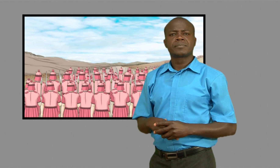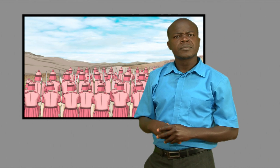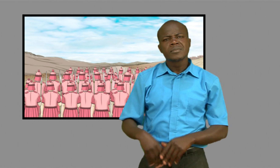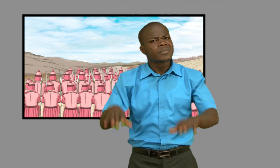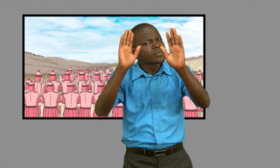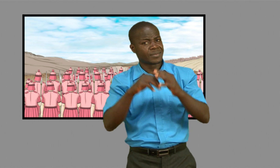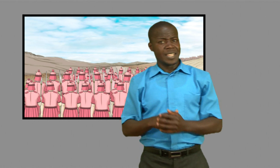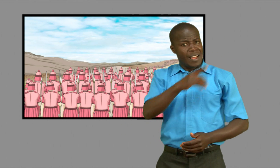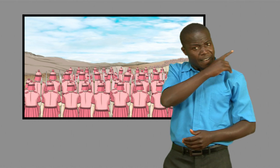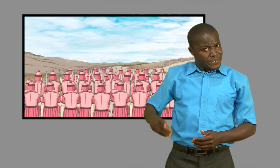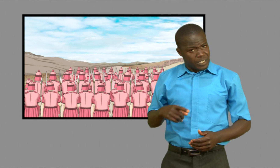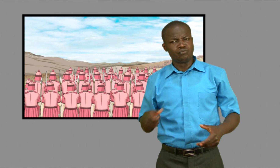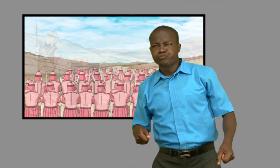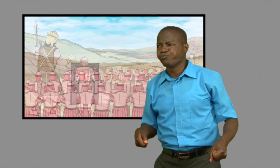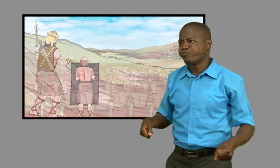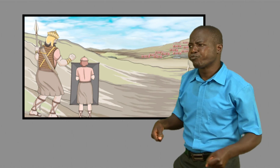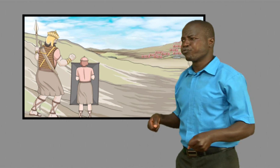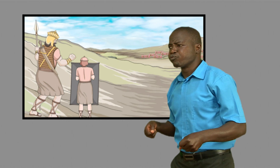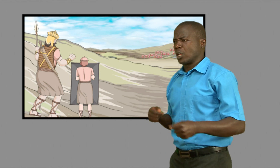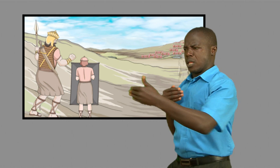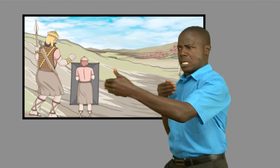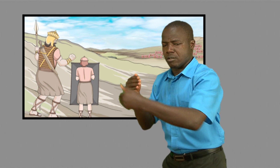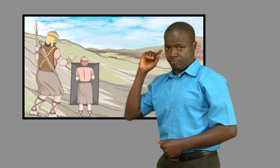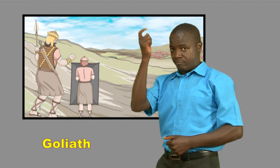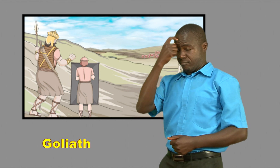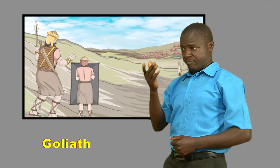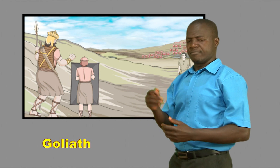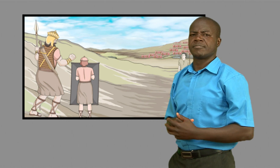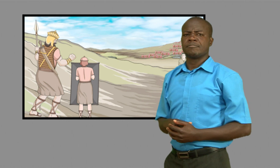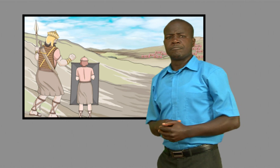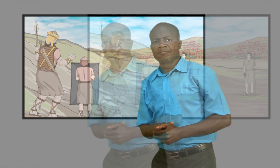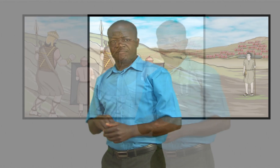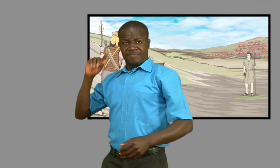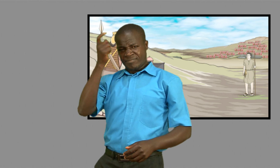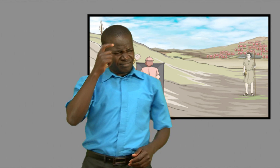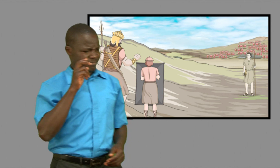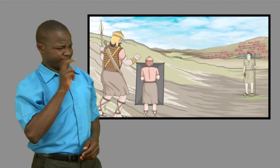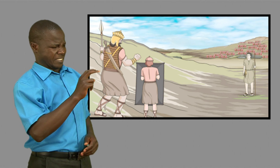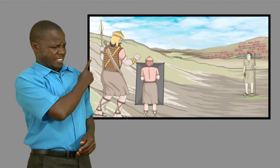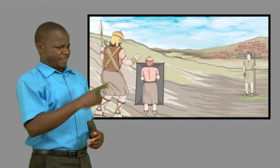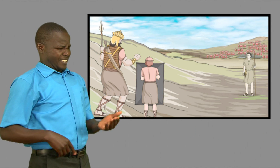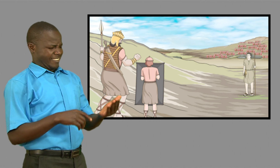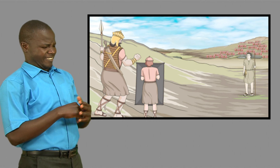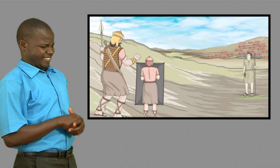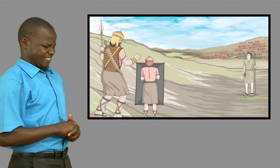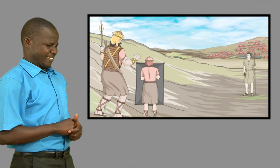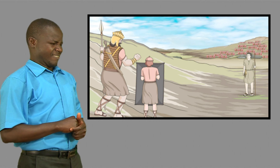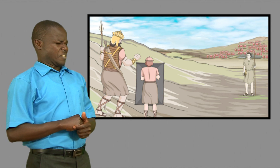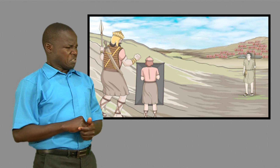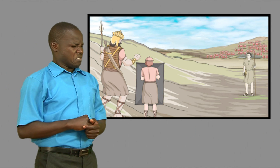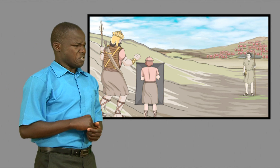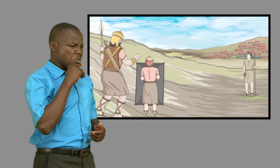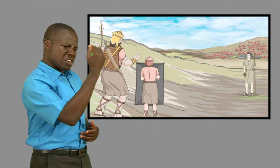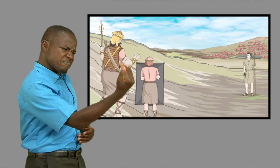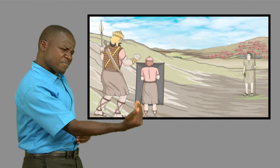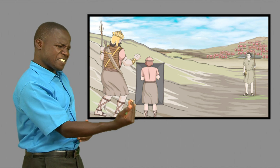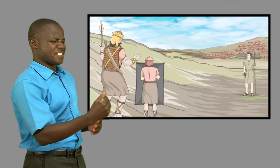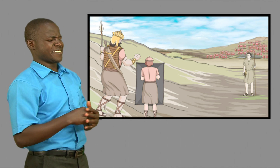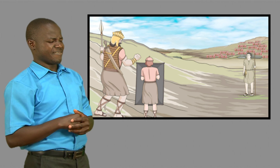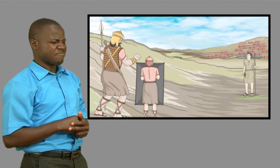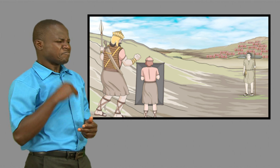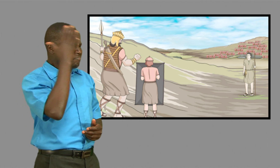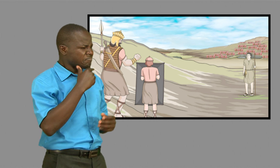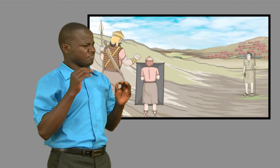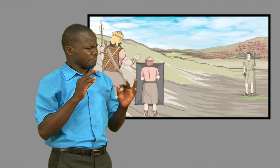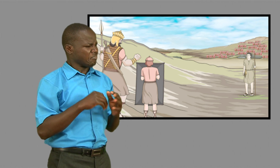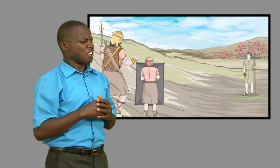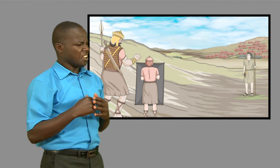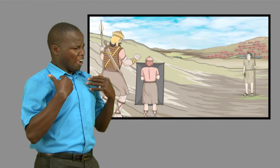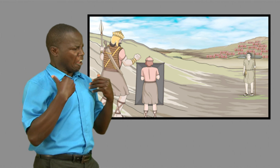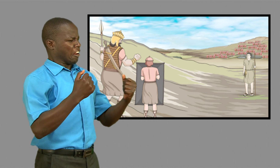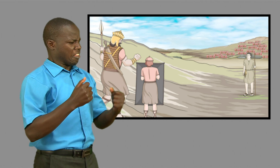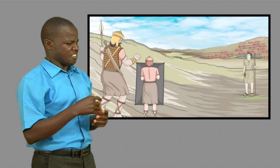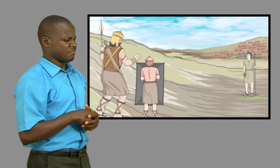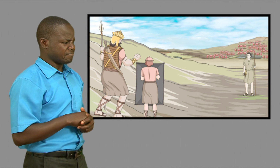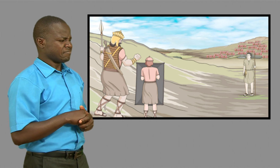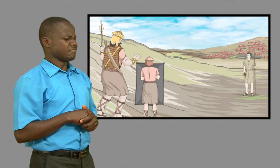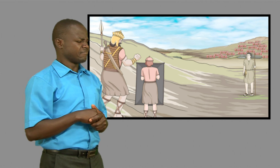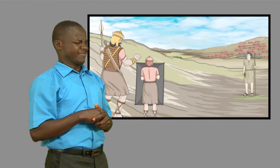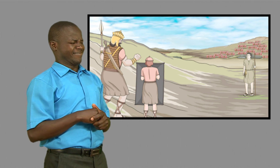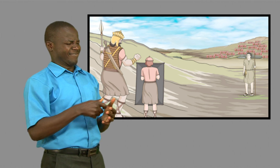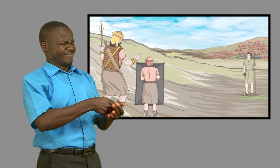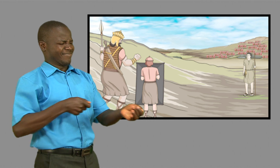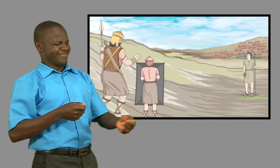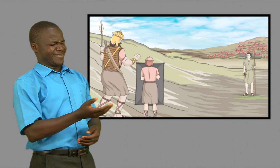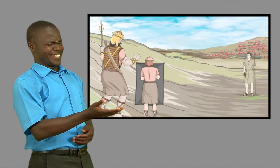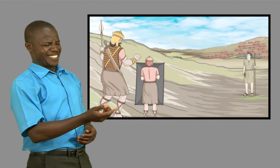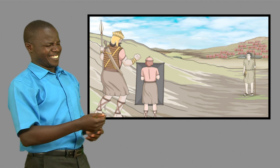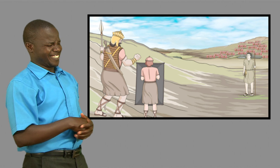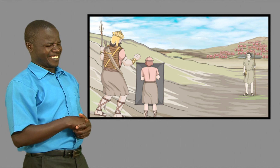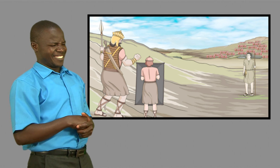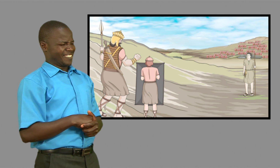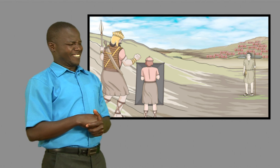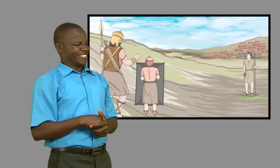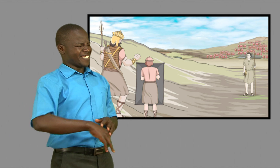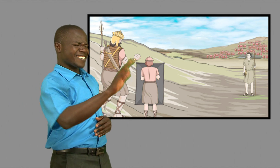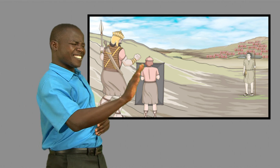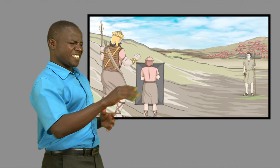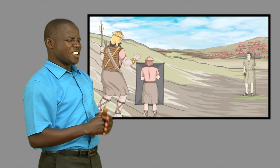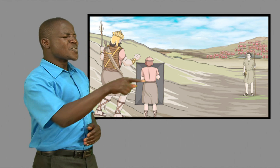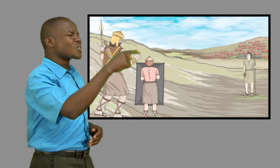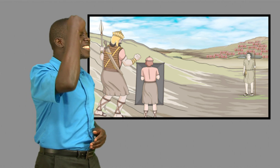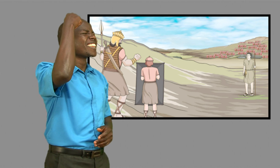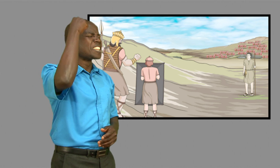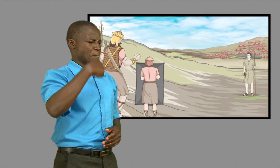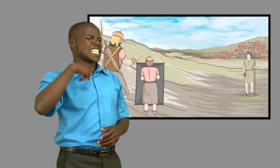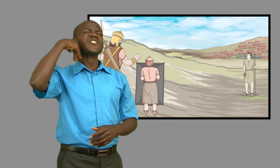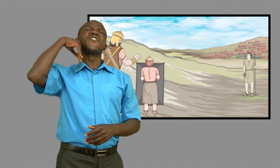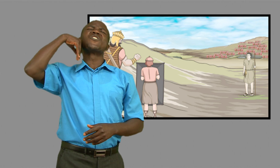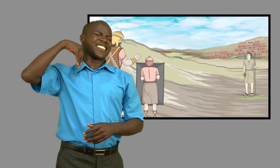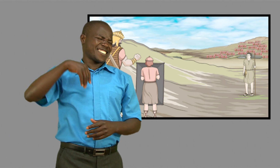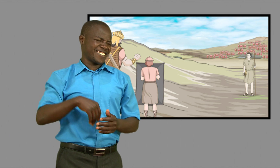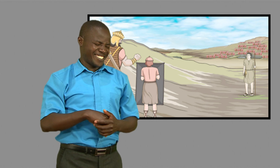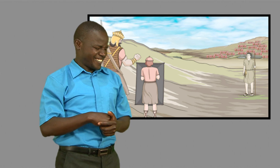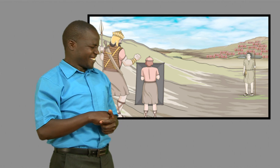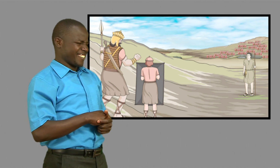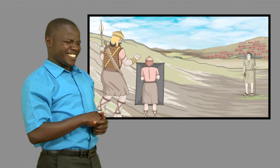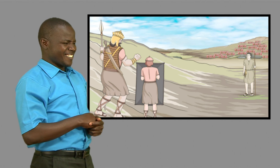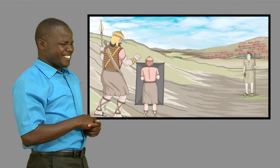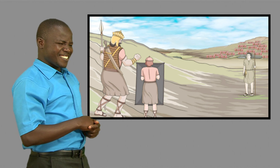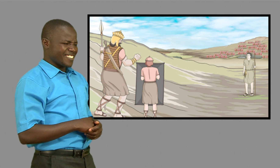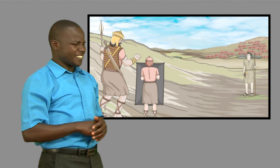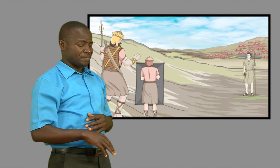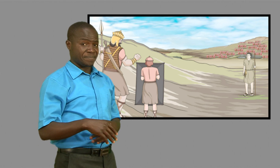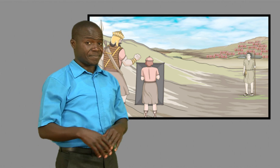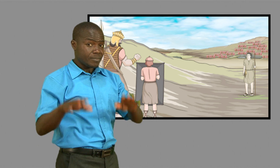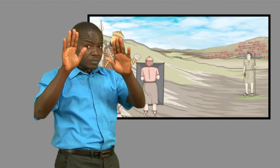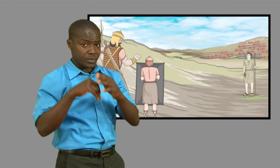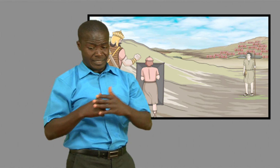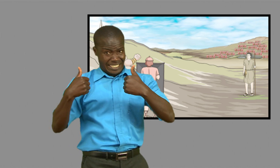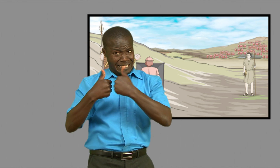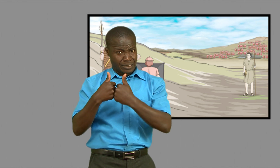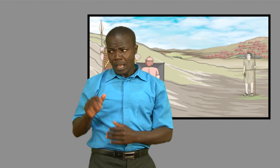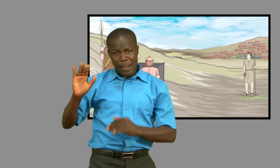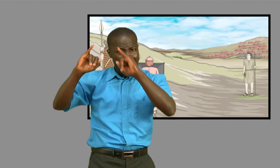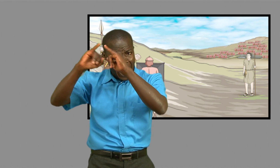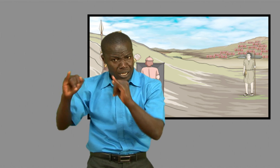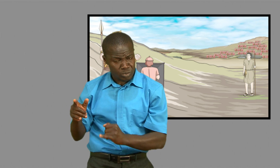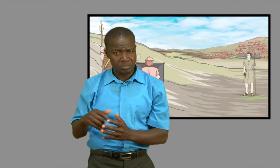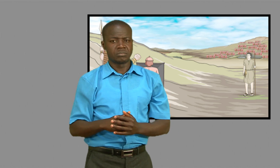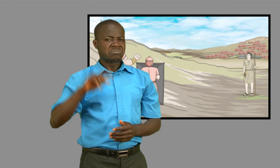“Come here,” he called to David, “and I will give your flesh to the birds of the air and the beasts of the field!”